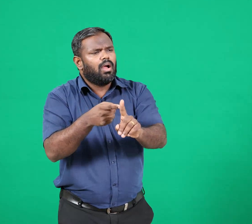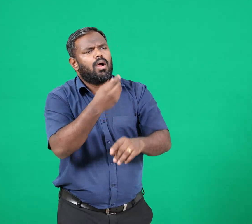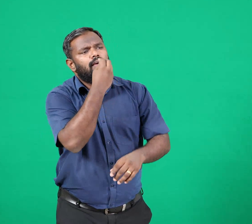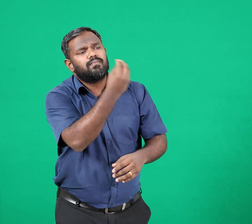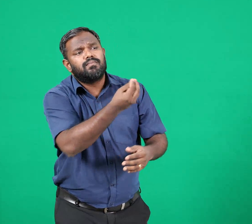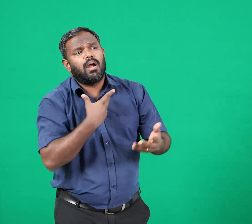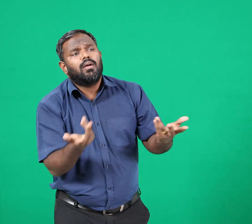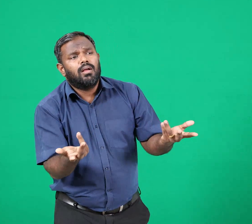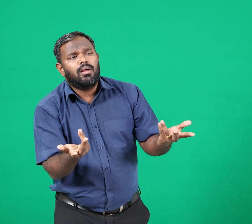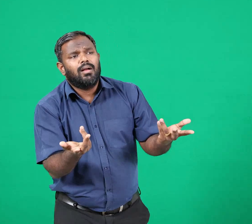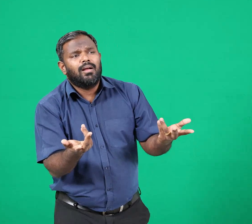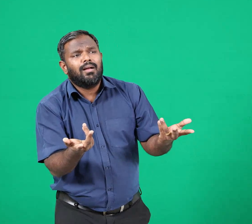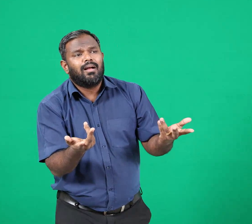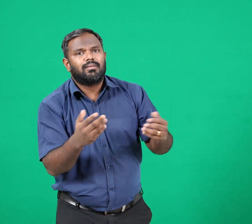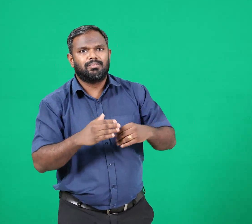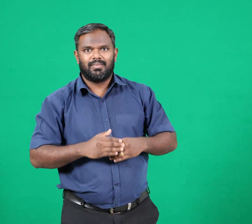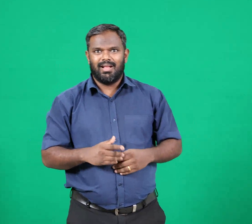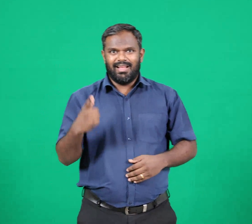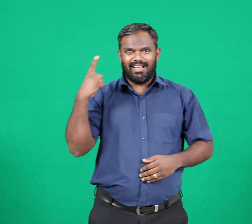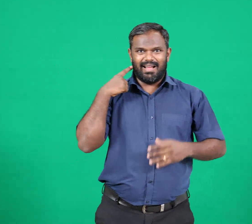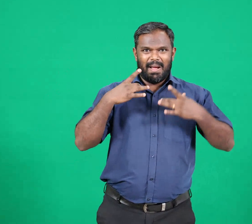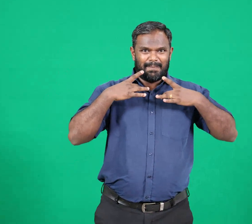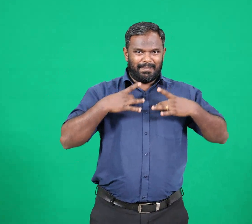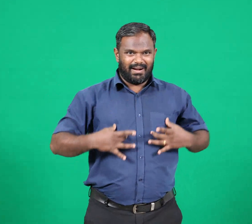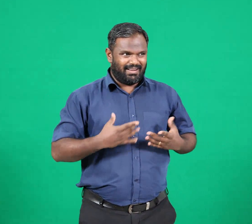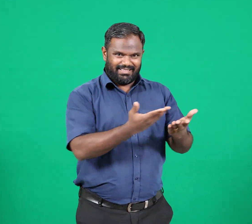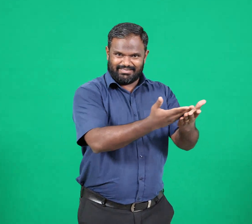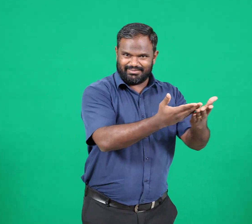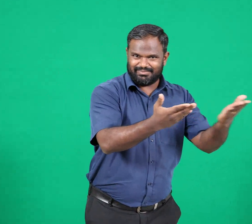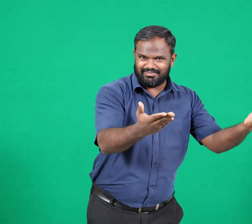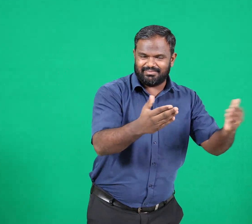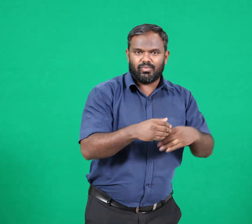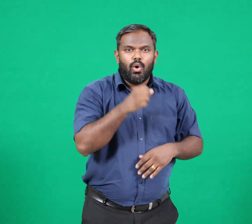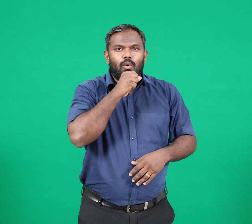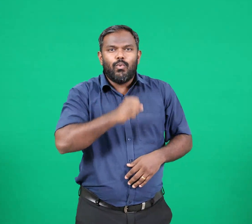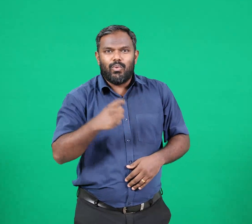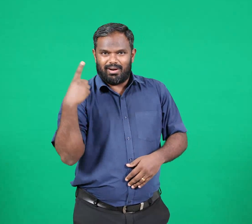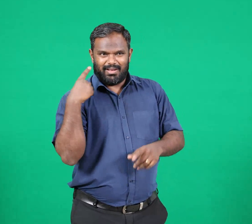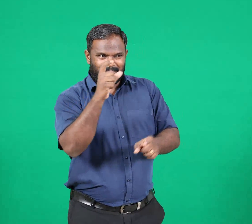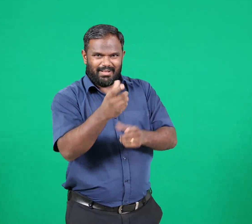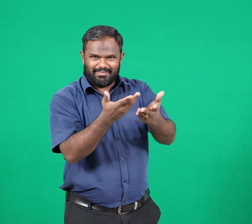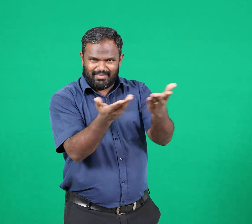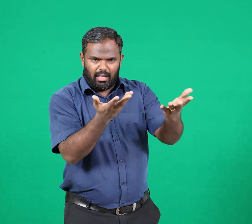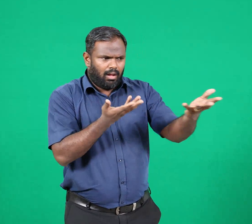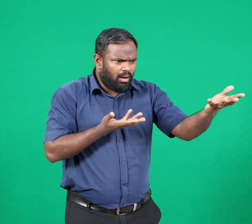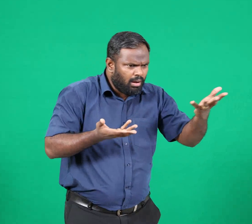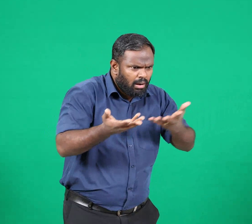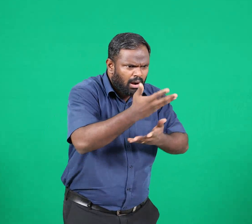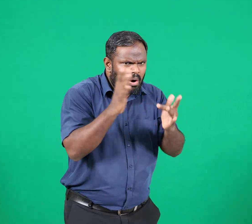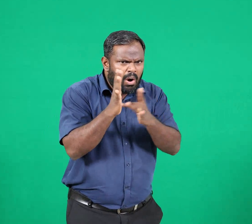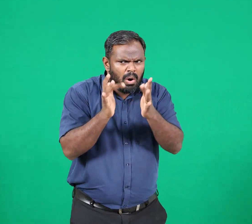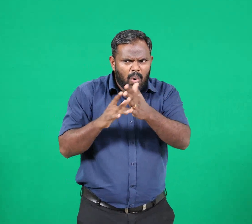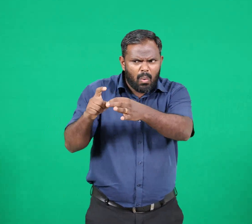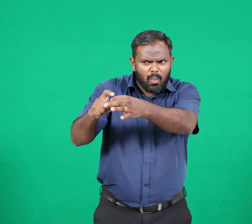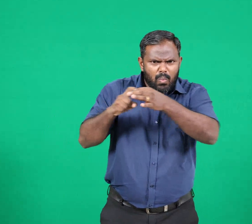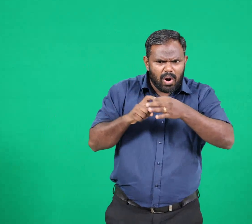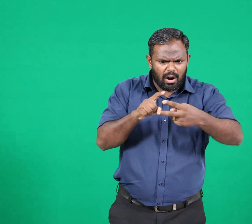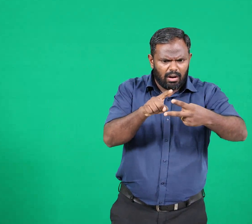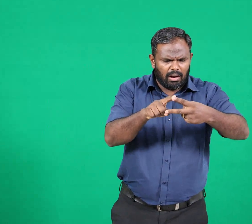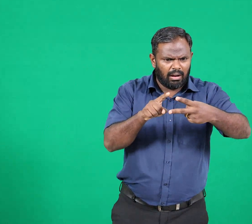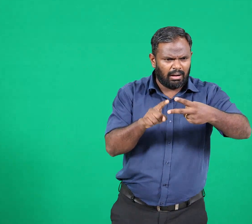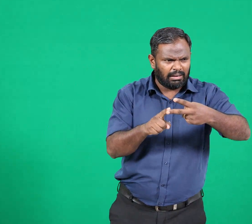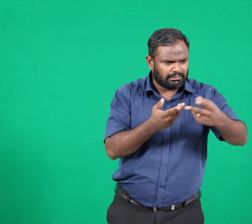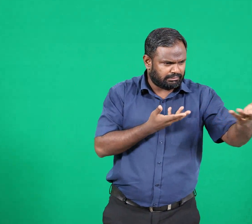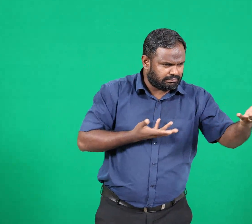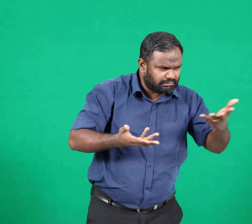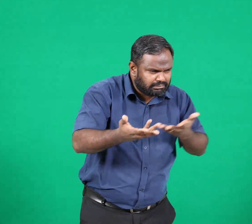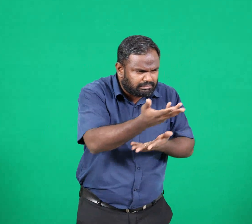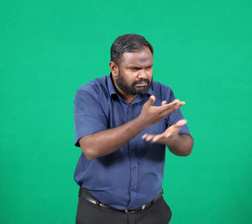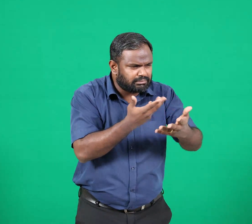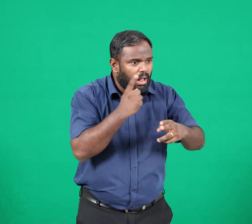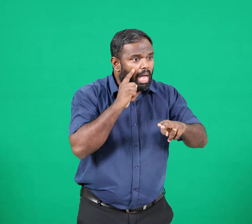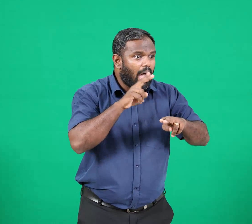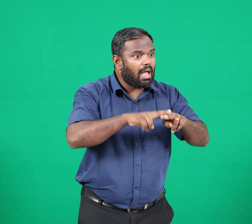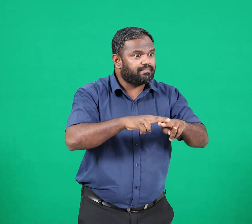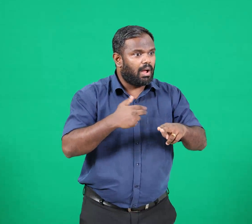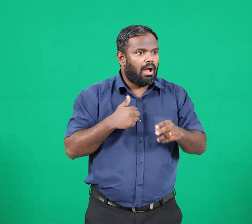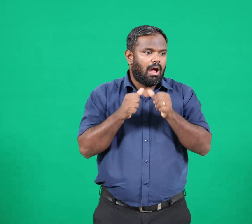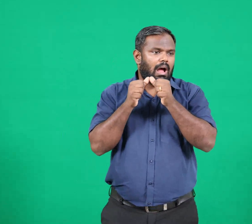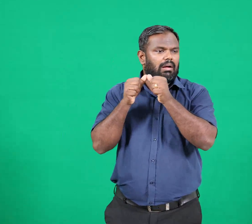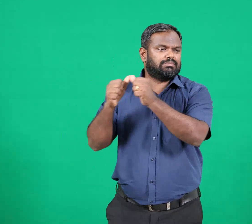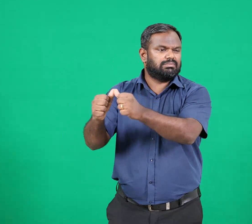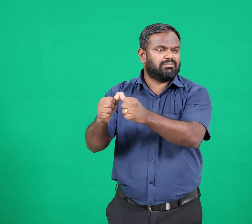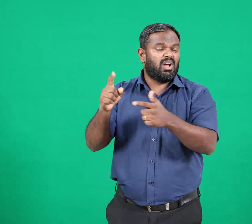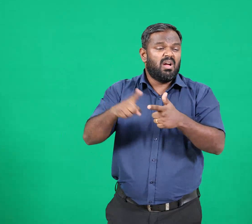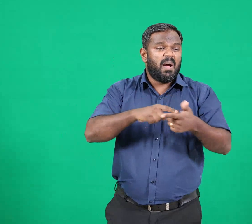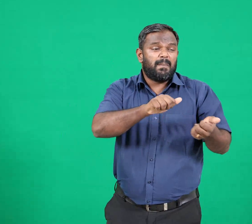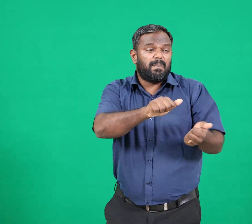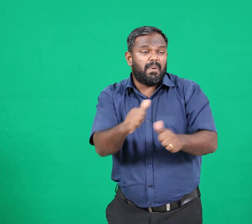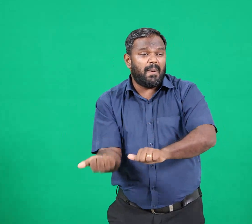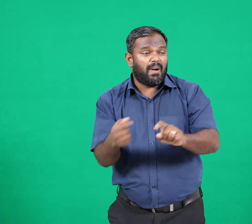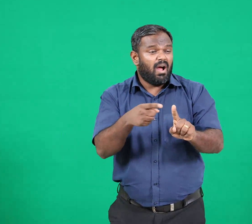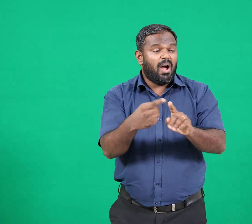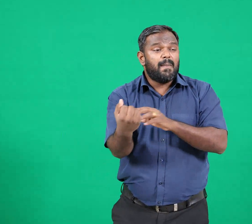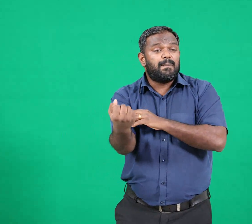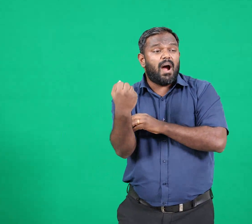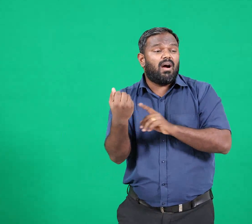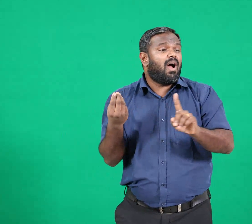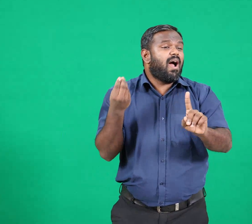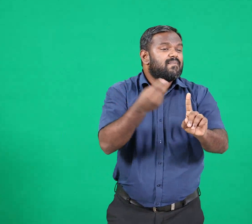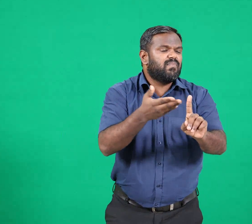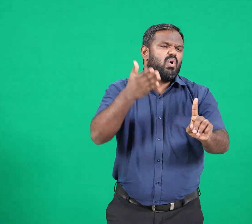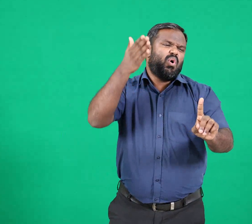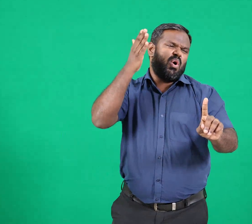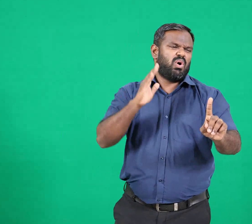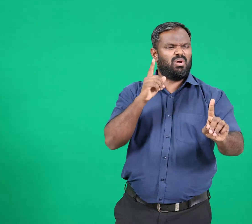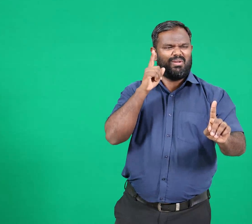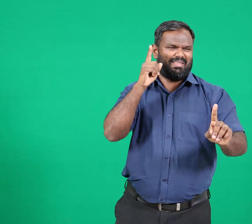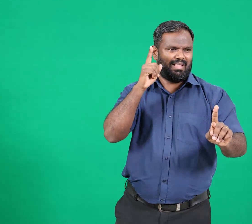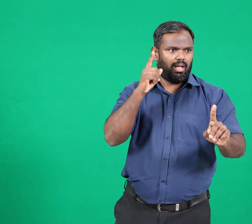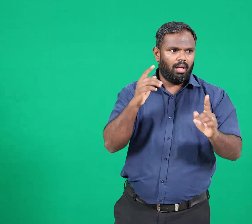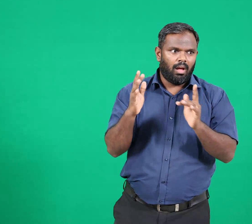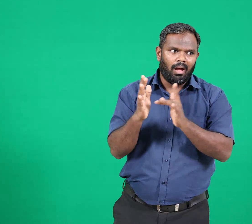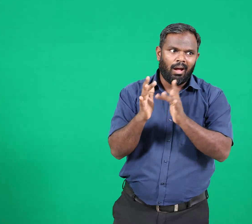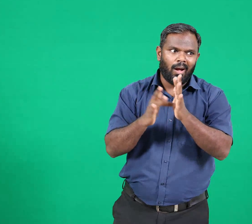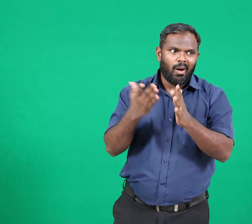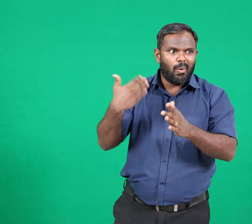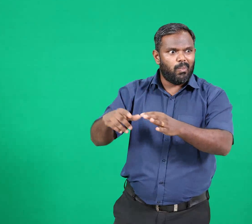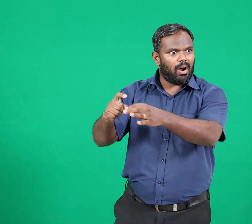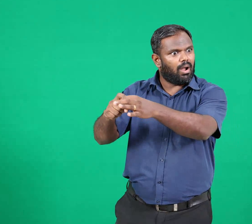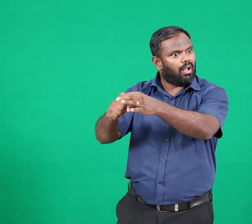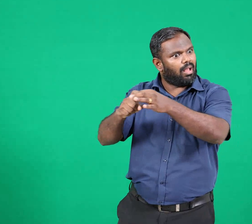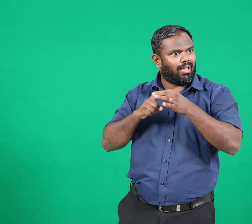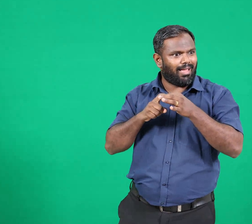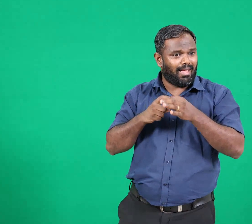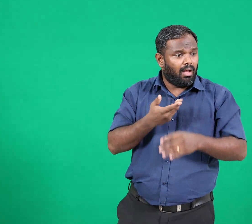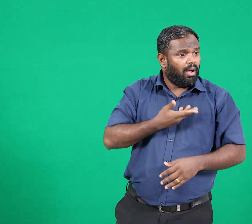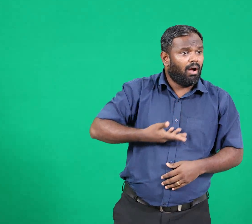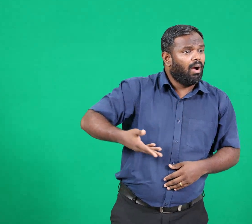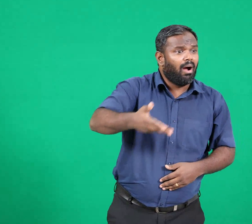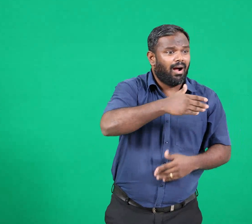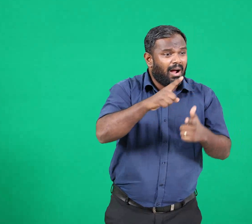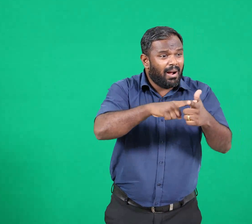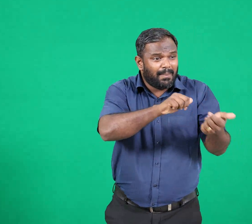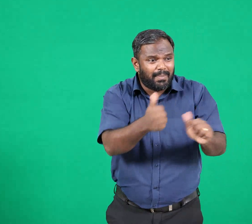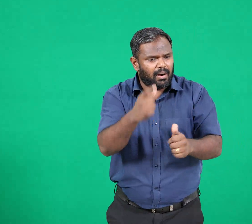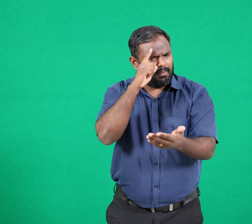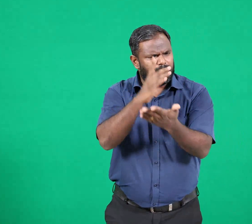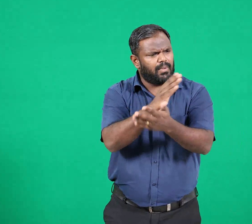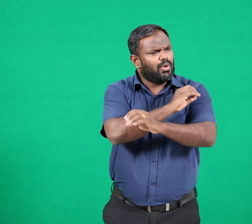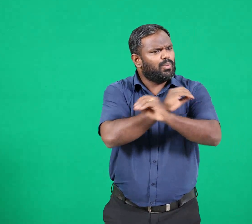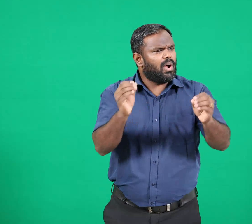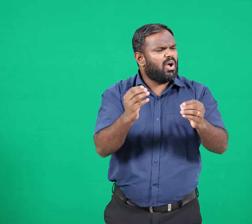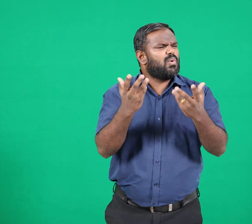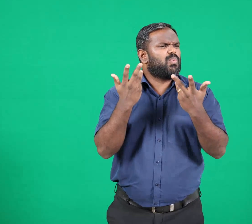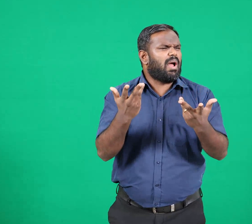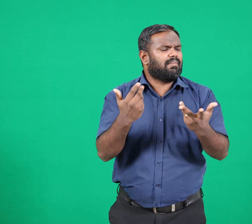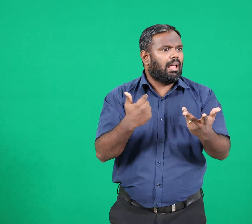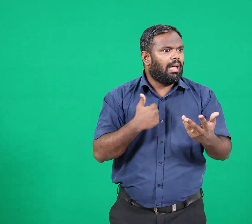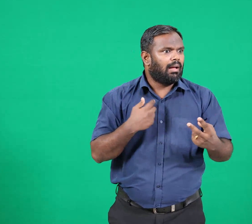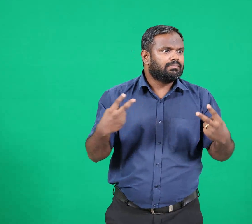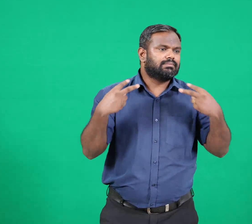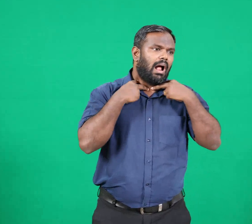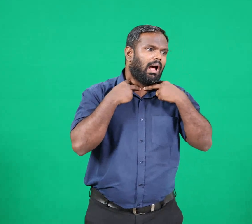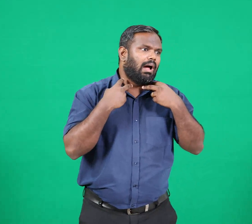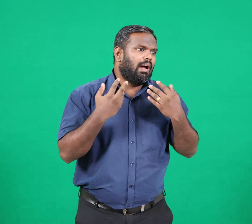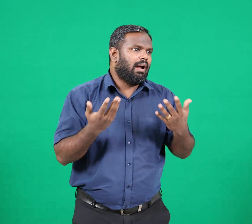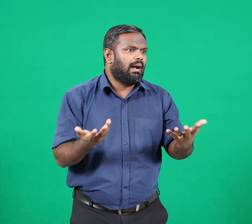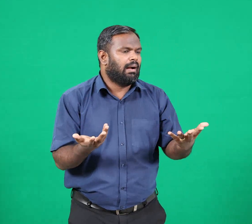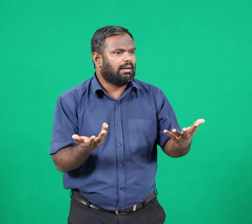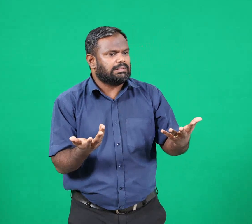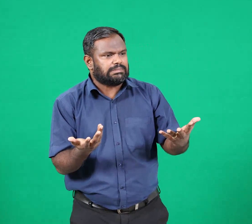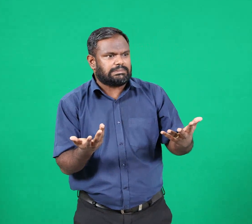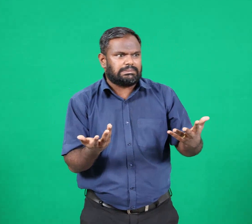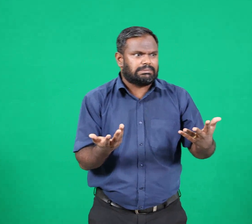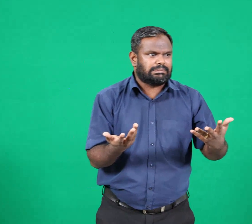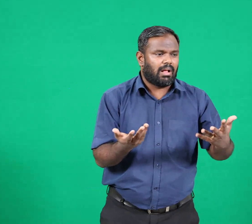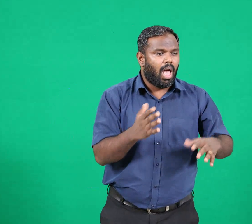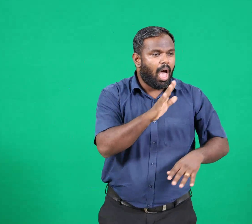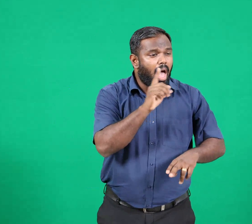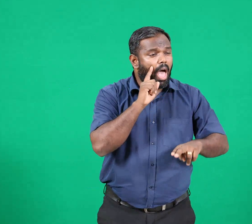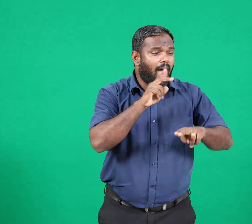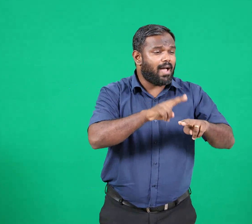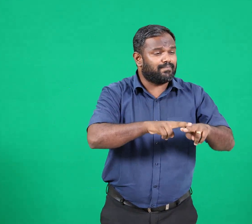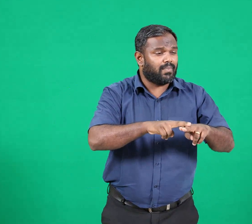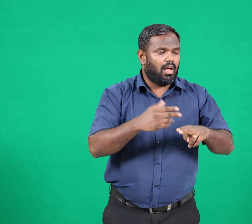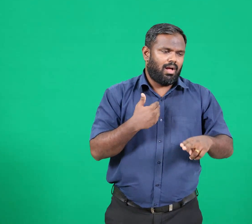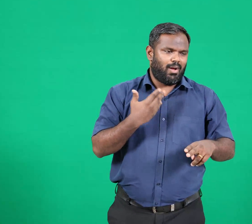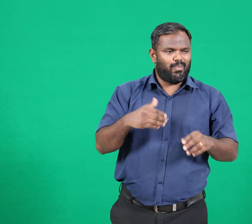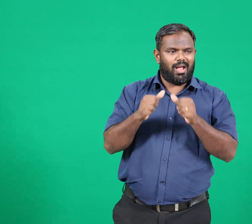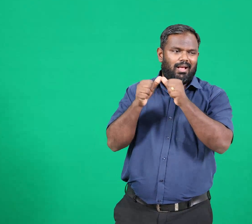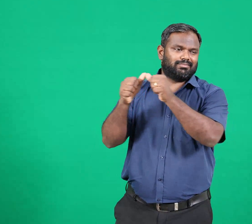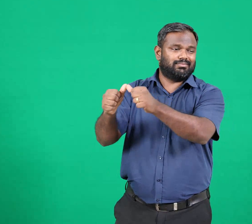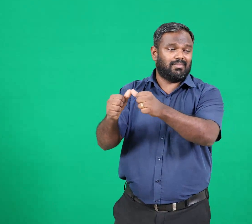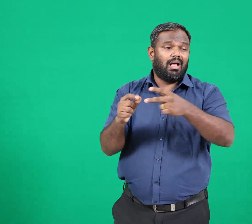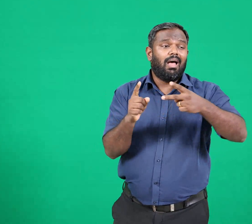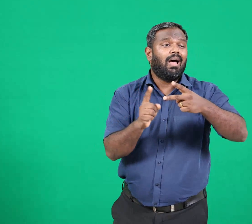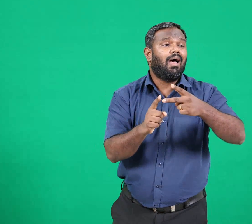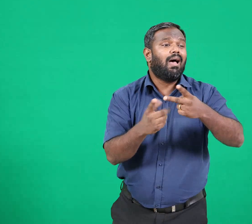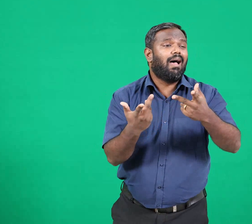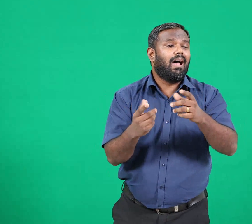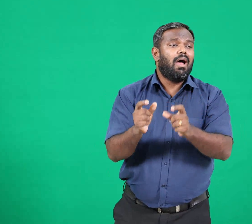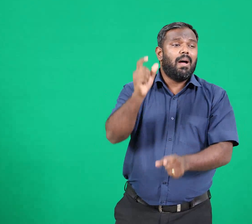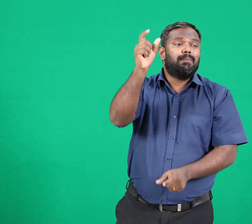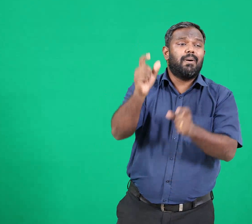They deliberated among themselves and said, "If we say, ' From heaven,' He will ask, ' Why then did you not believe him?'